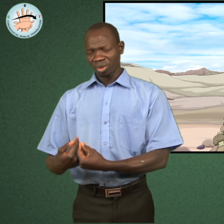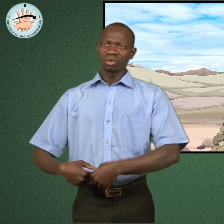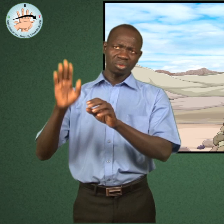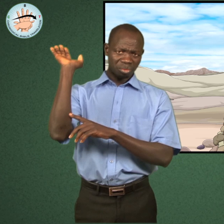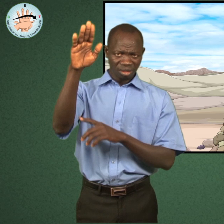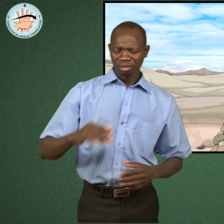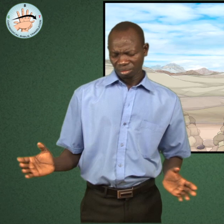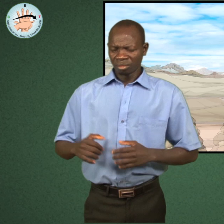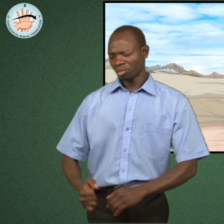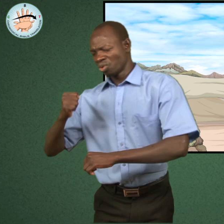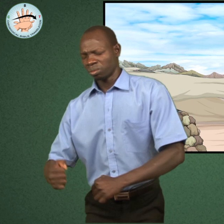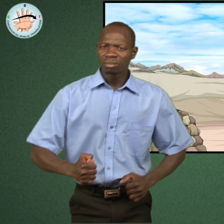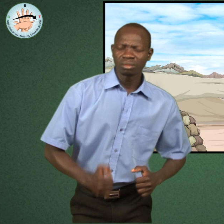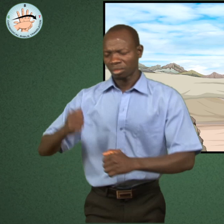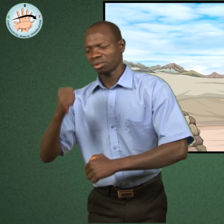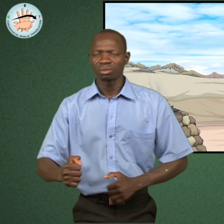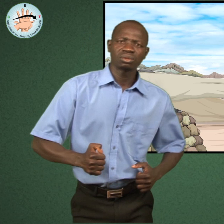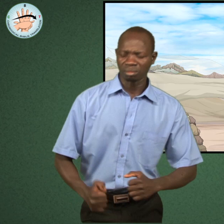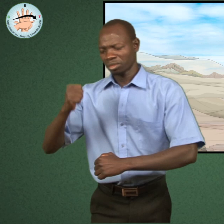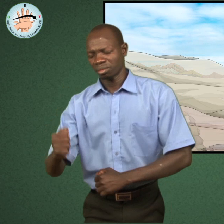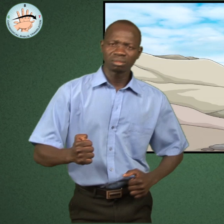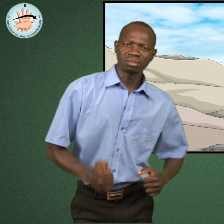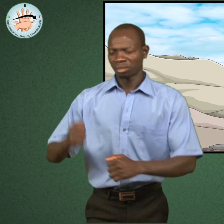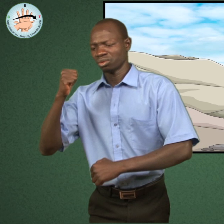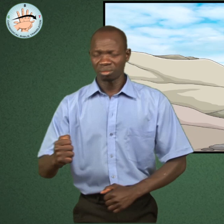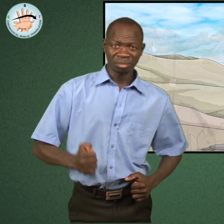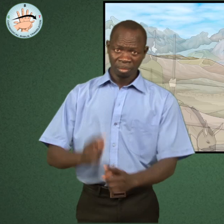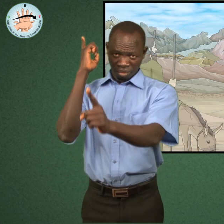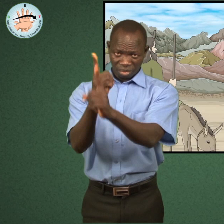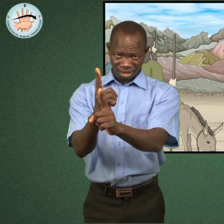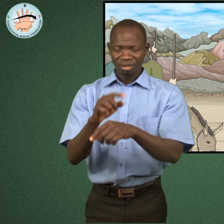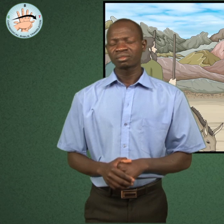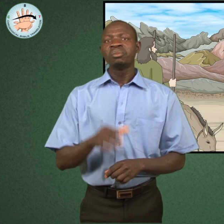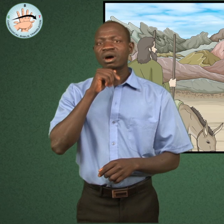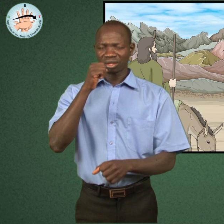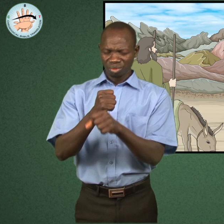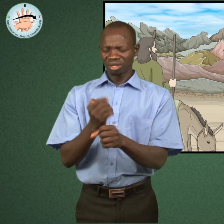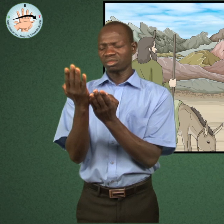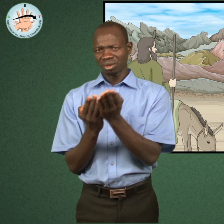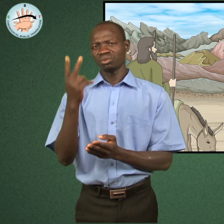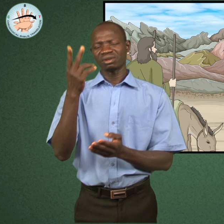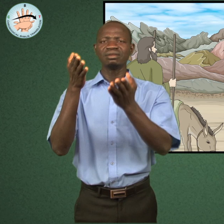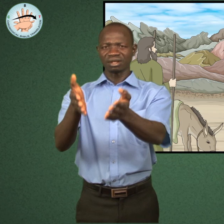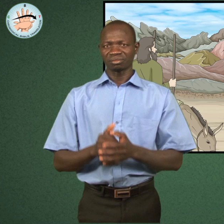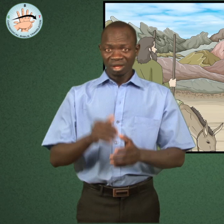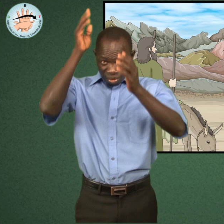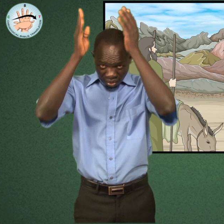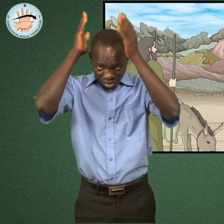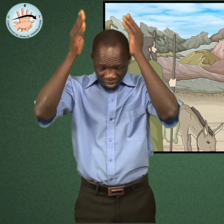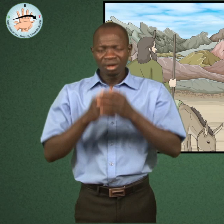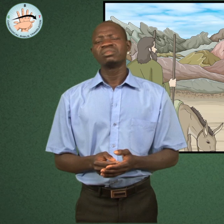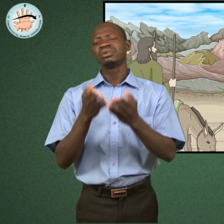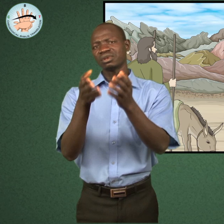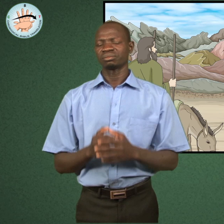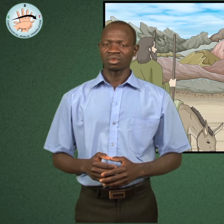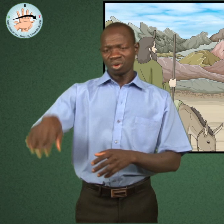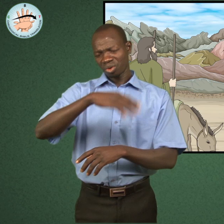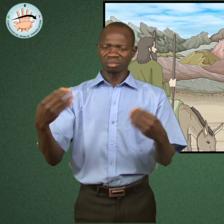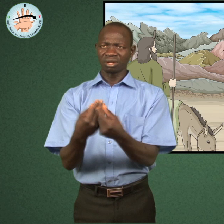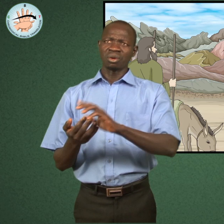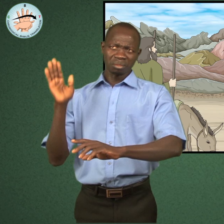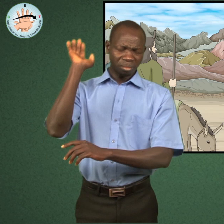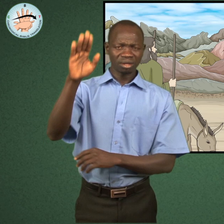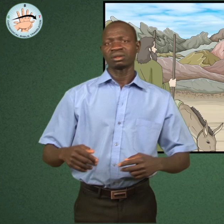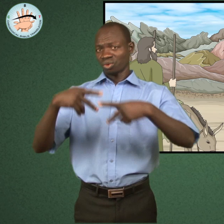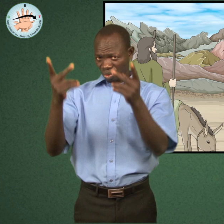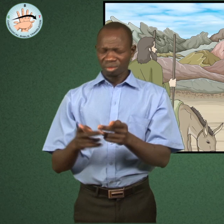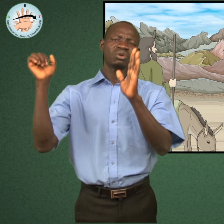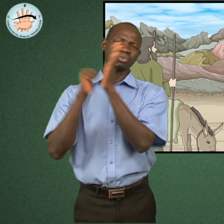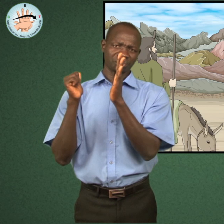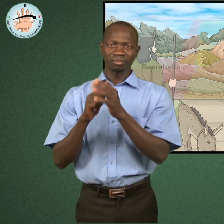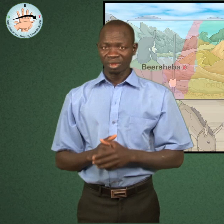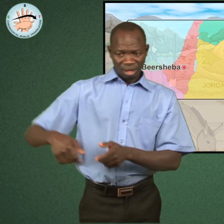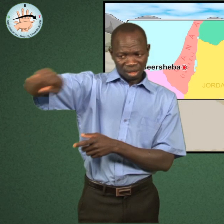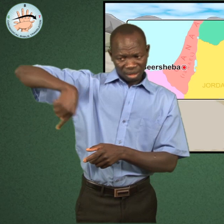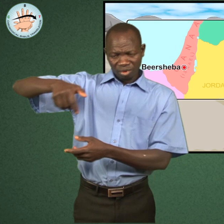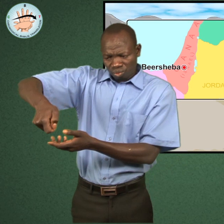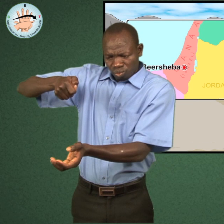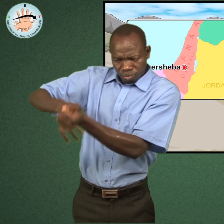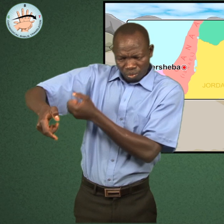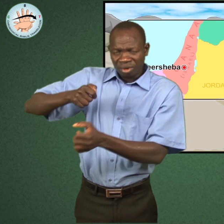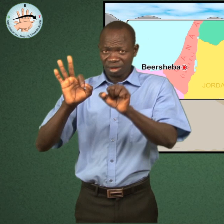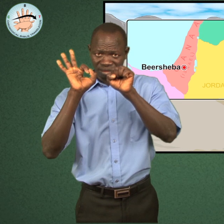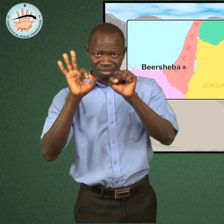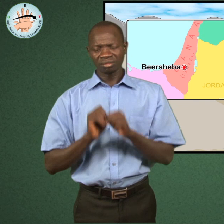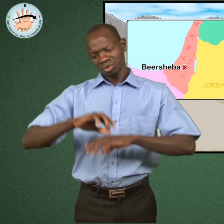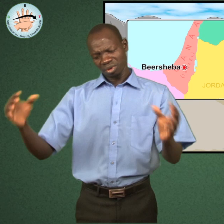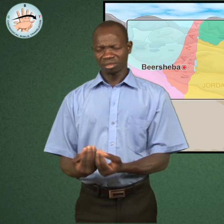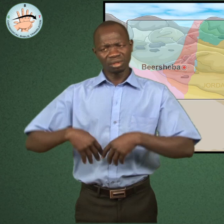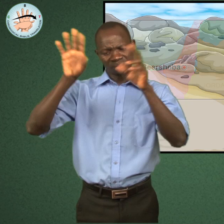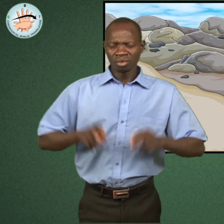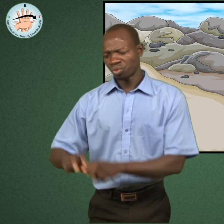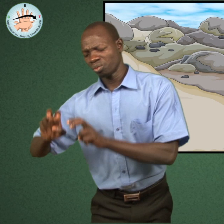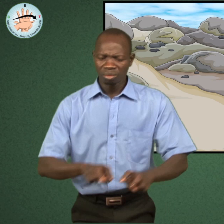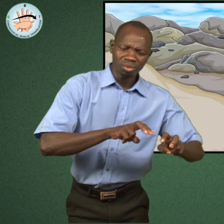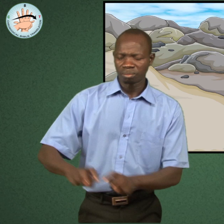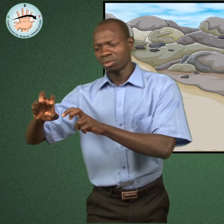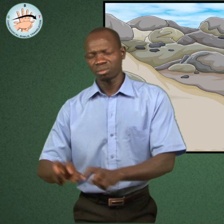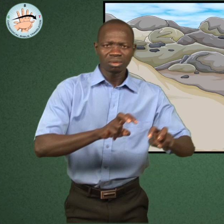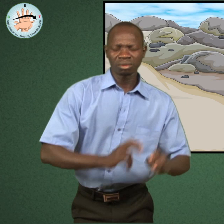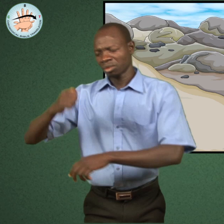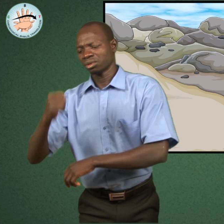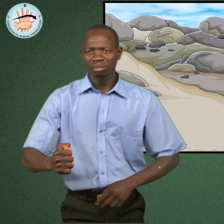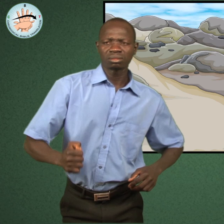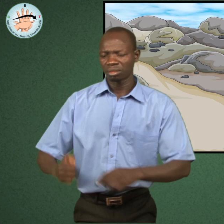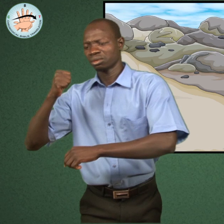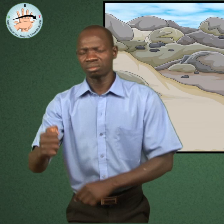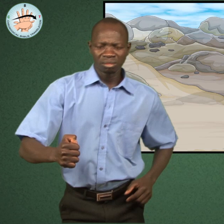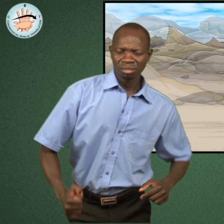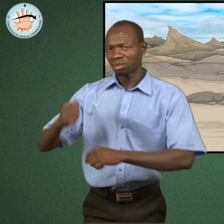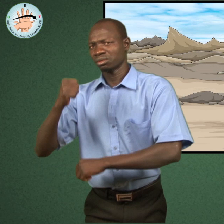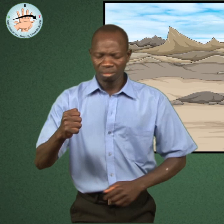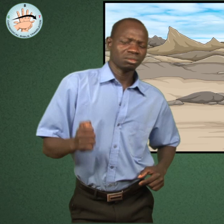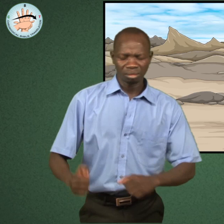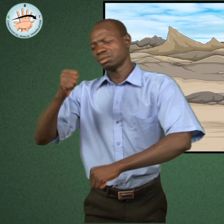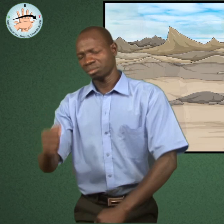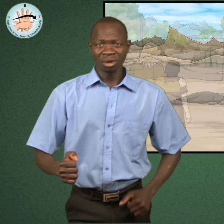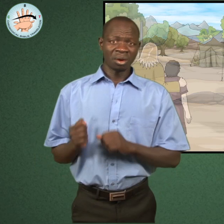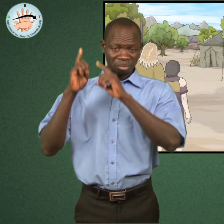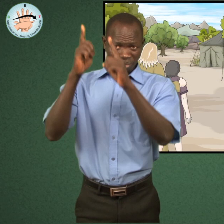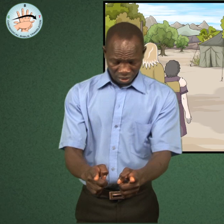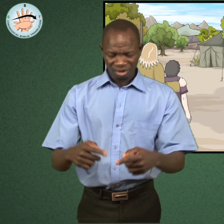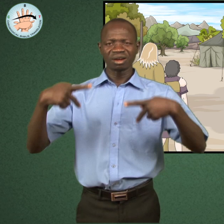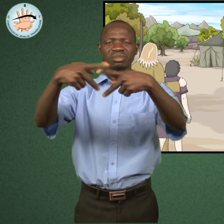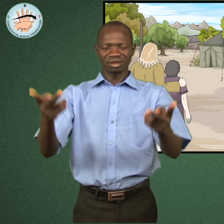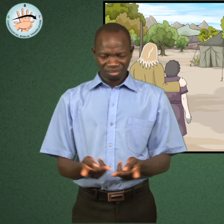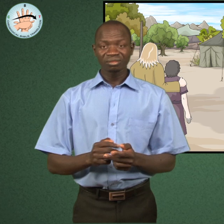Abraham went back to his servants, and they got up and set out together for Beersheba.